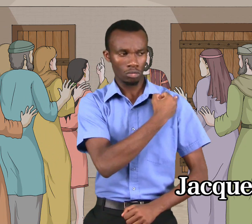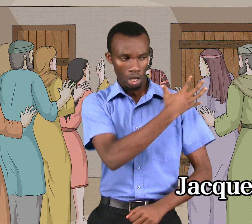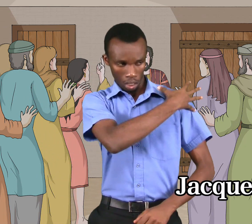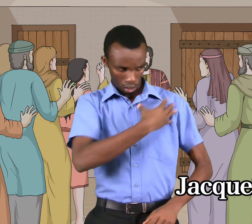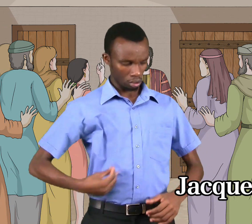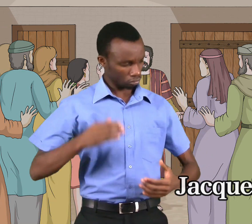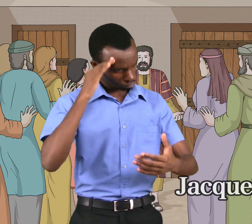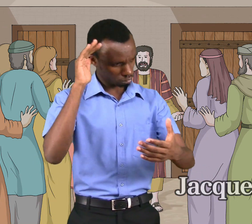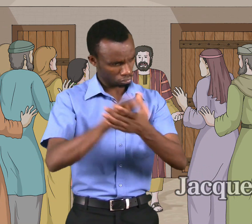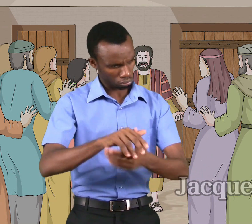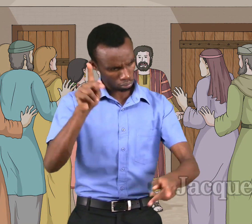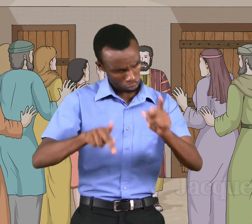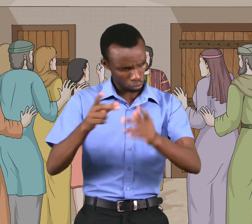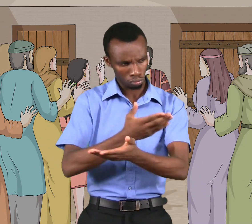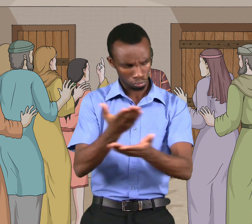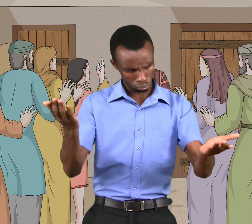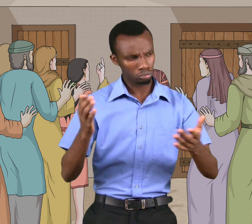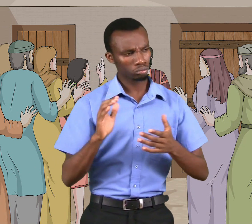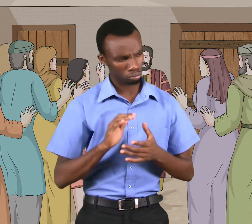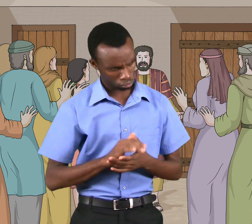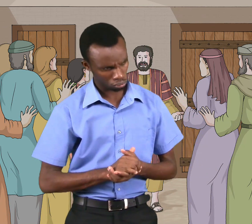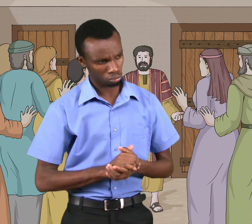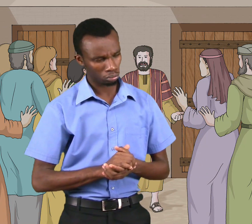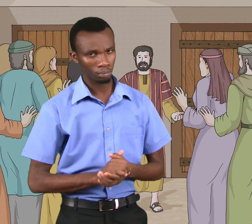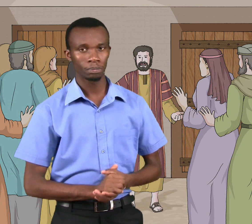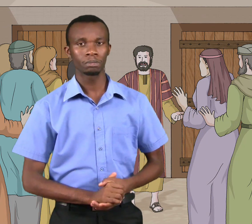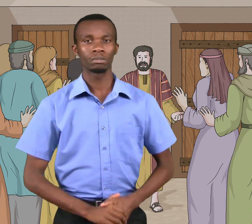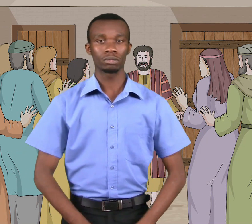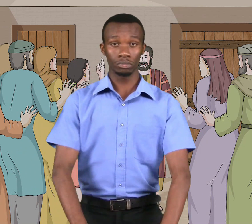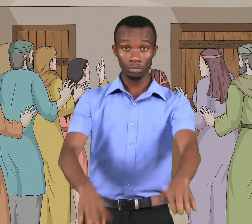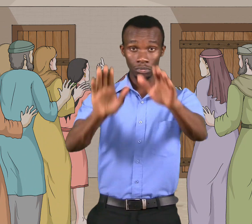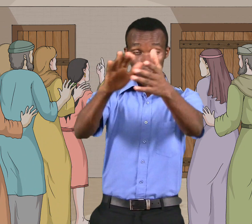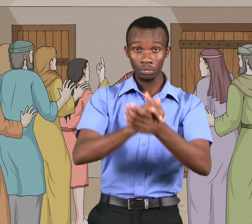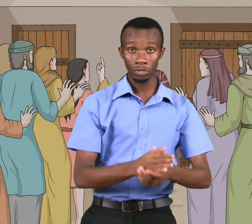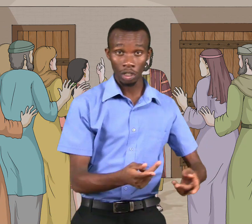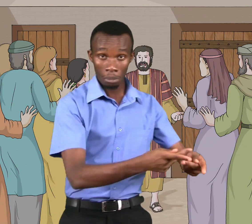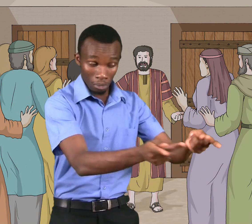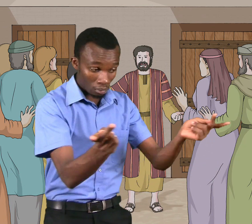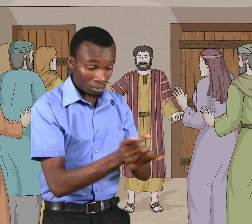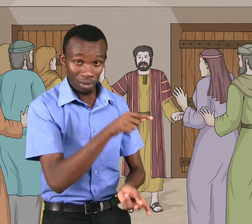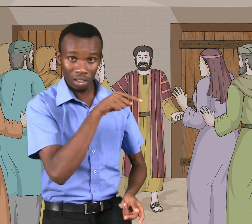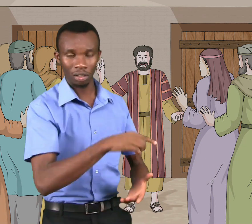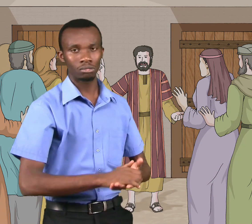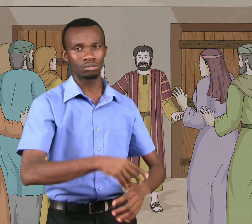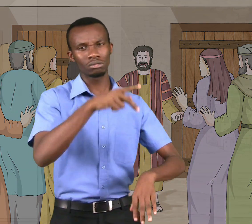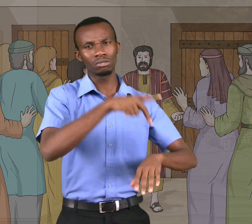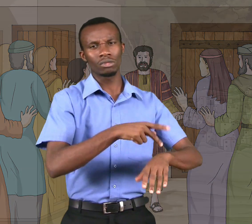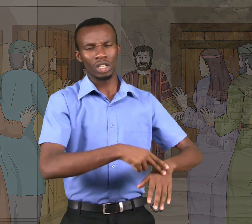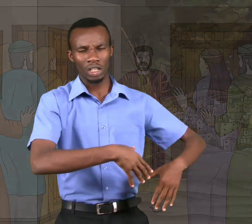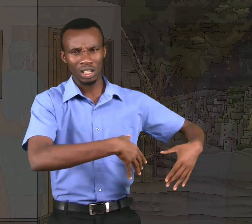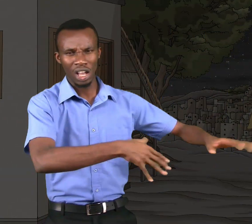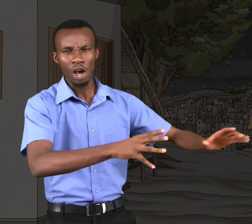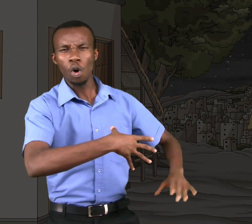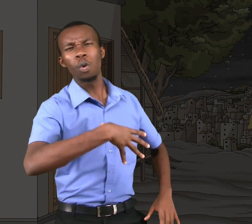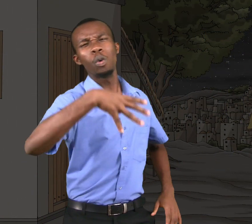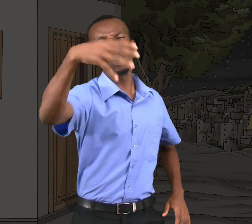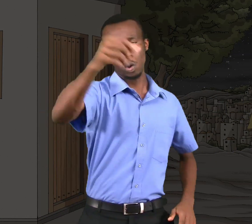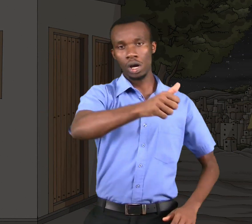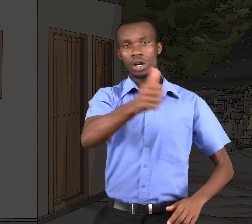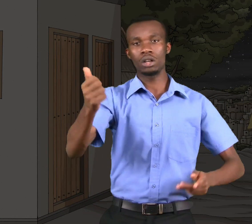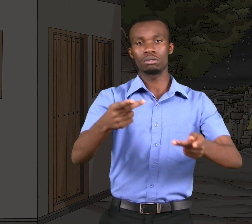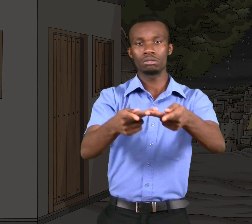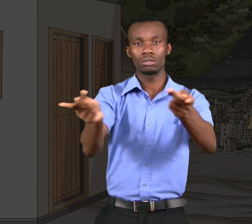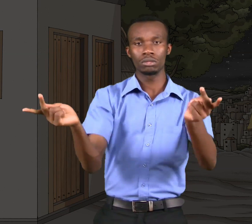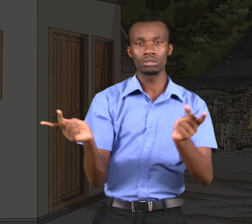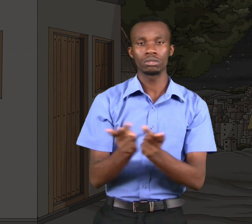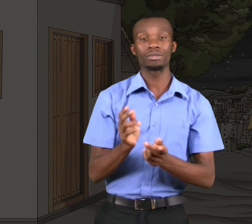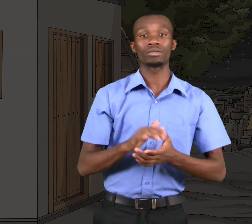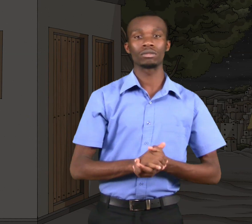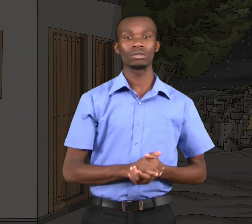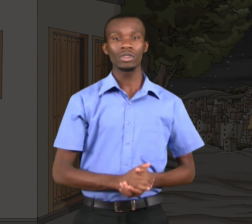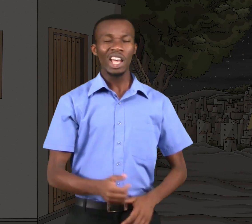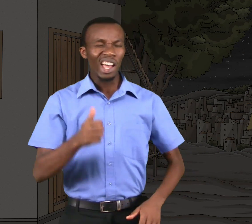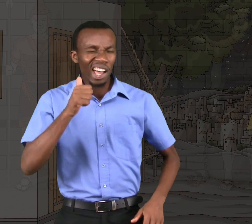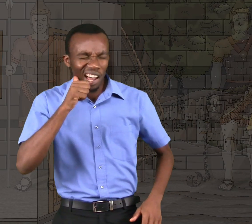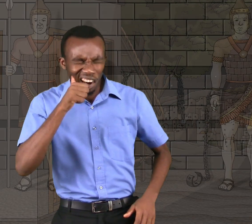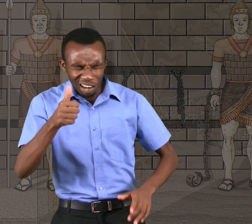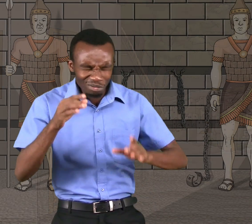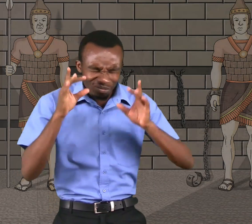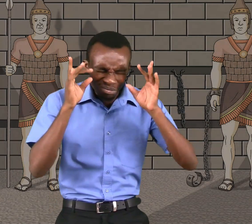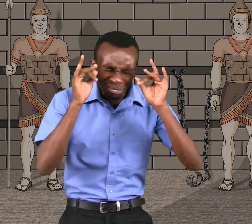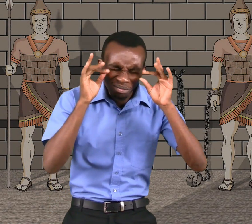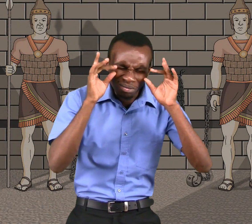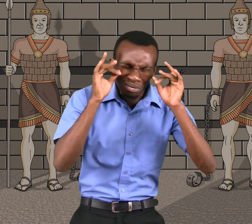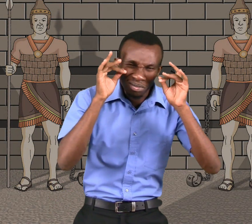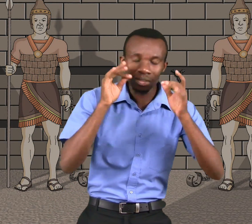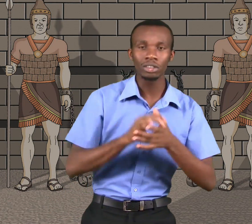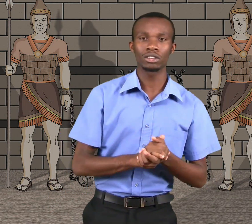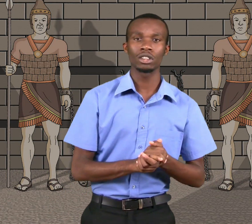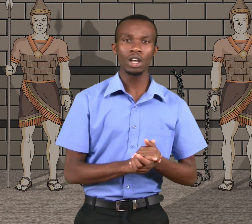“Send word to James and to the brothers,” he said, and he left for another place.